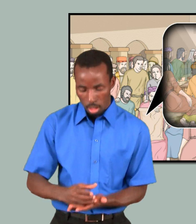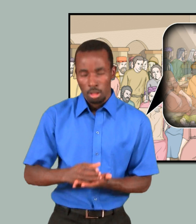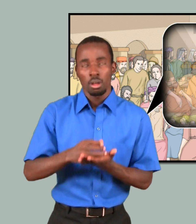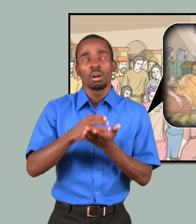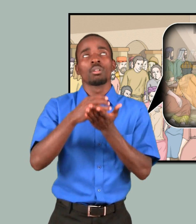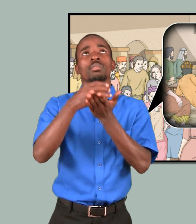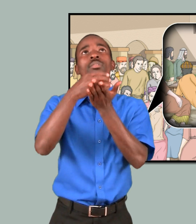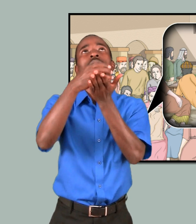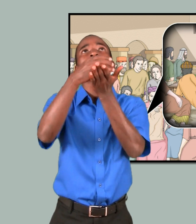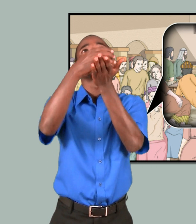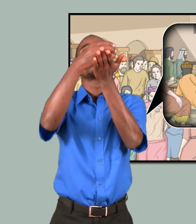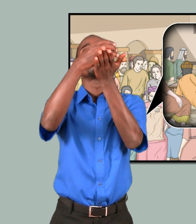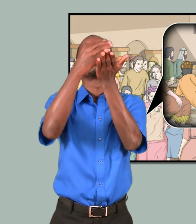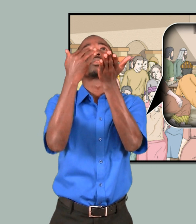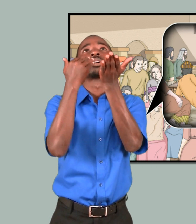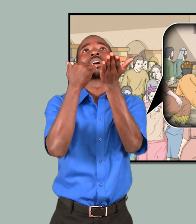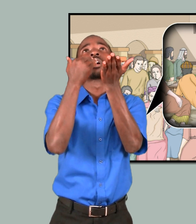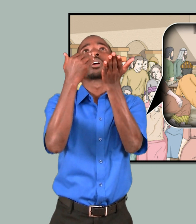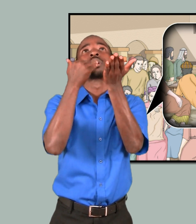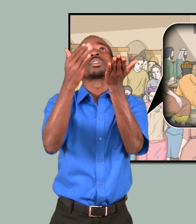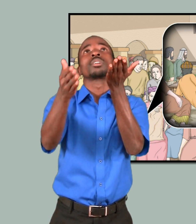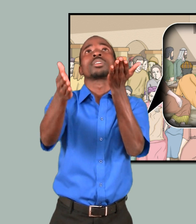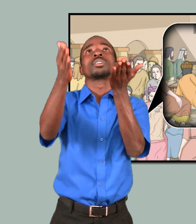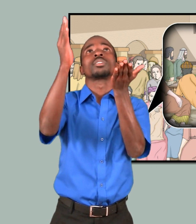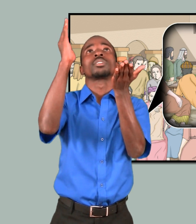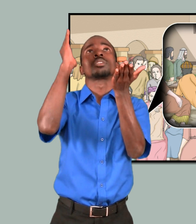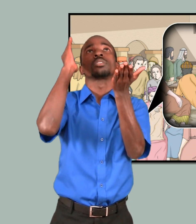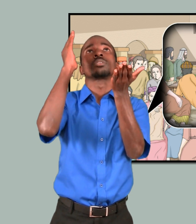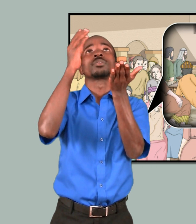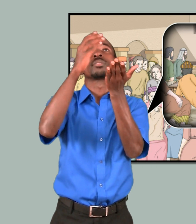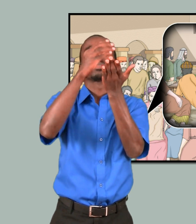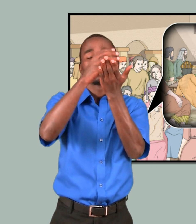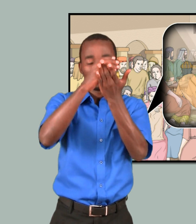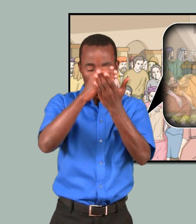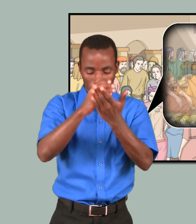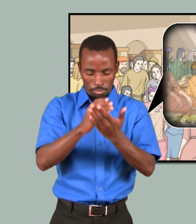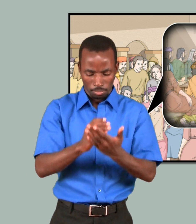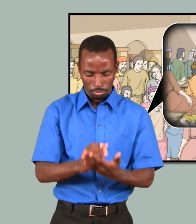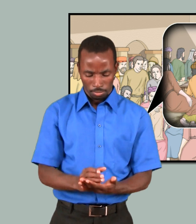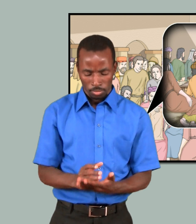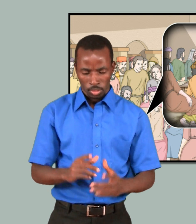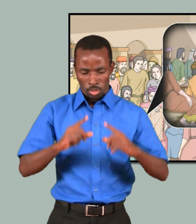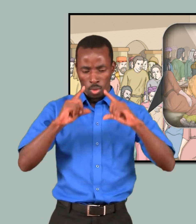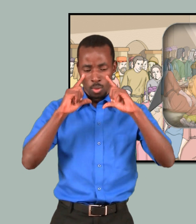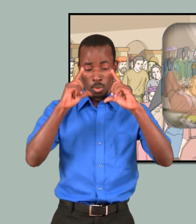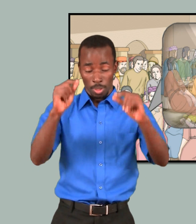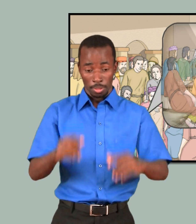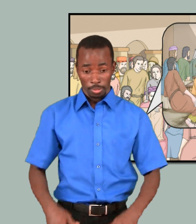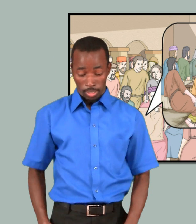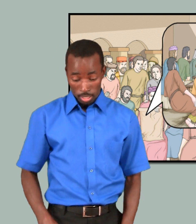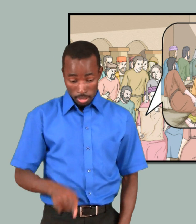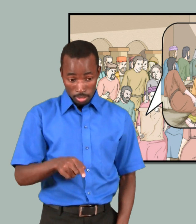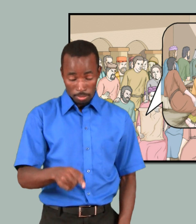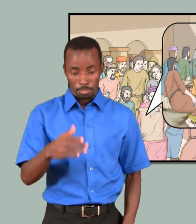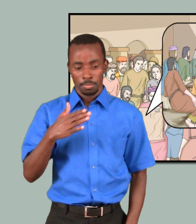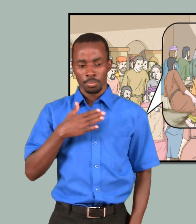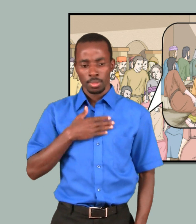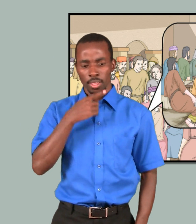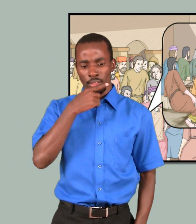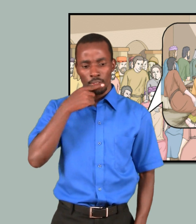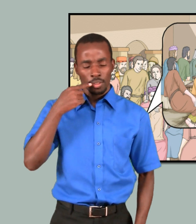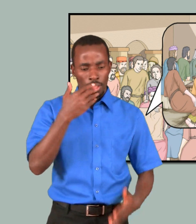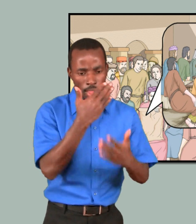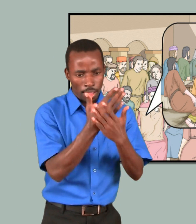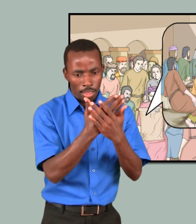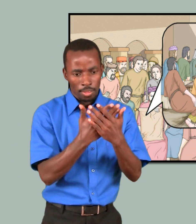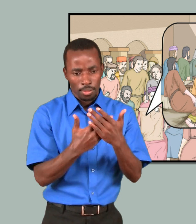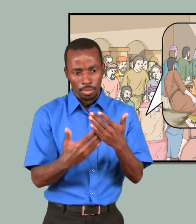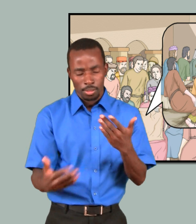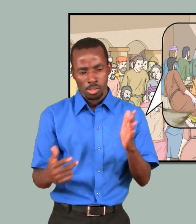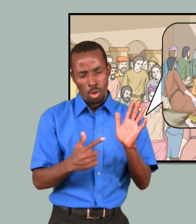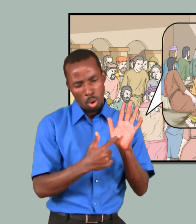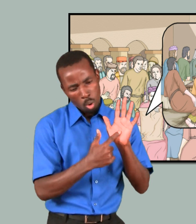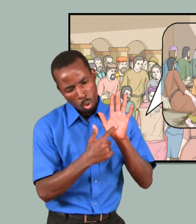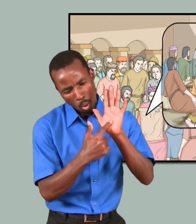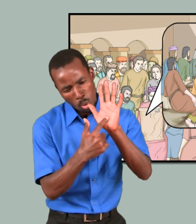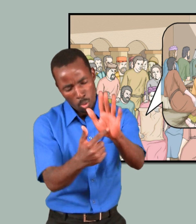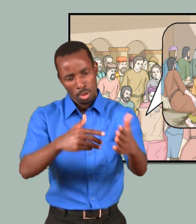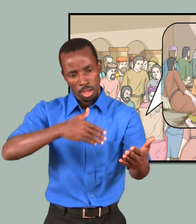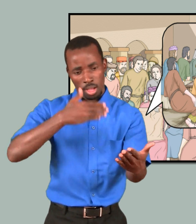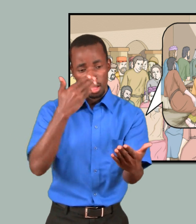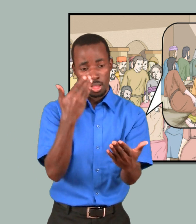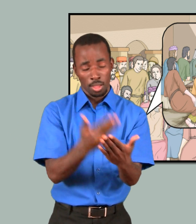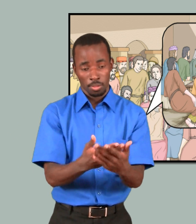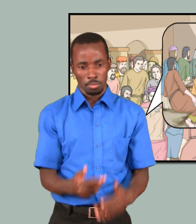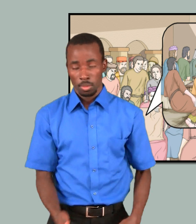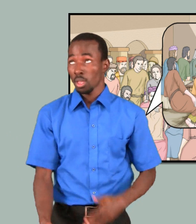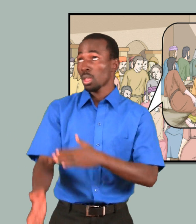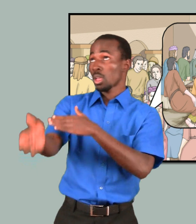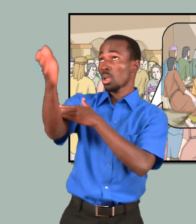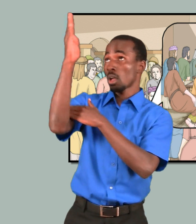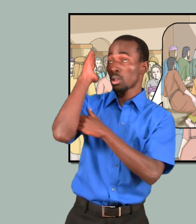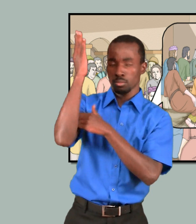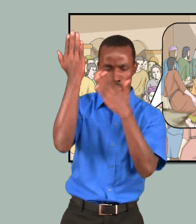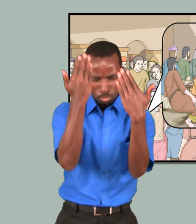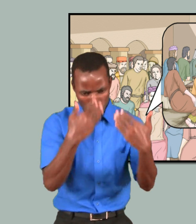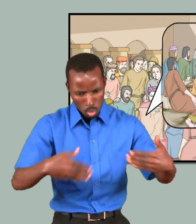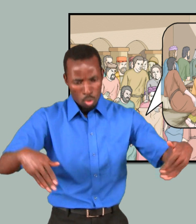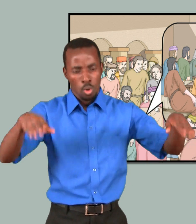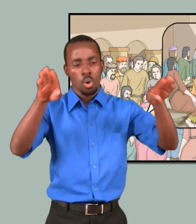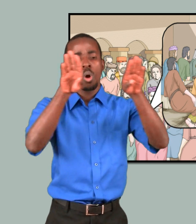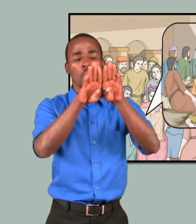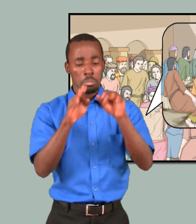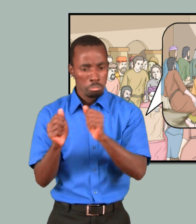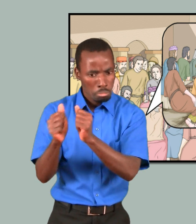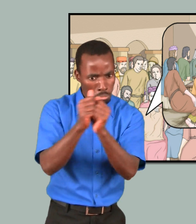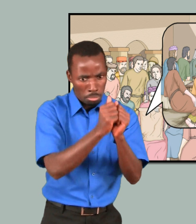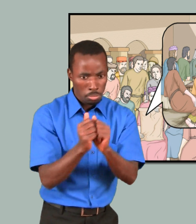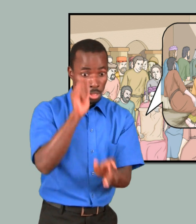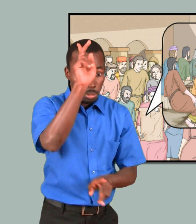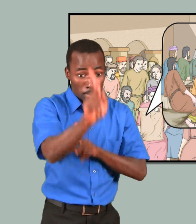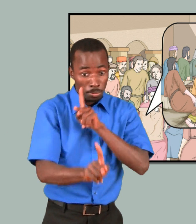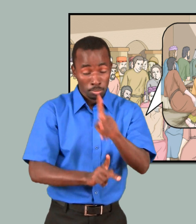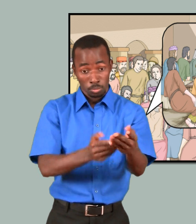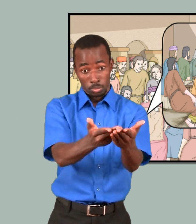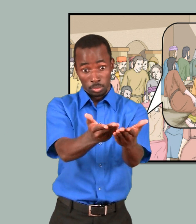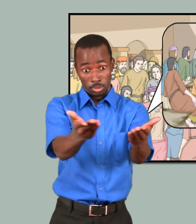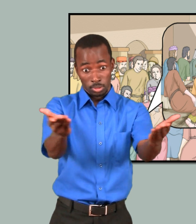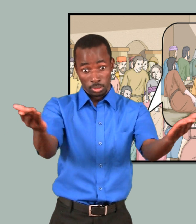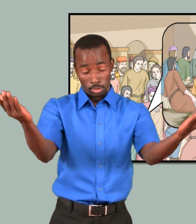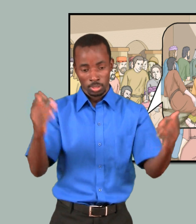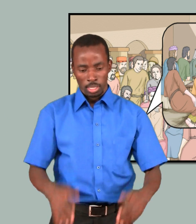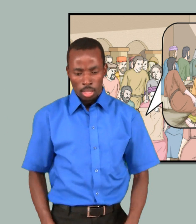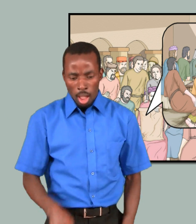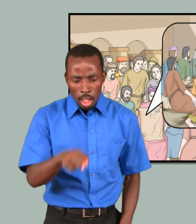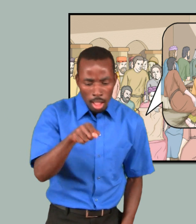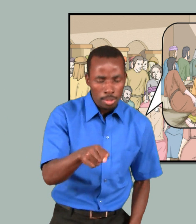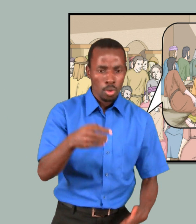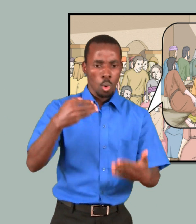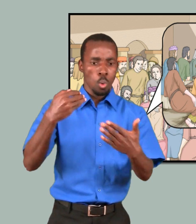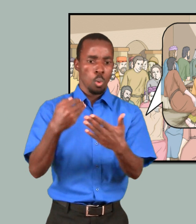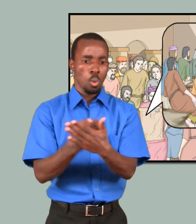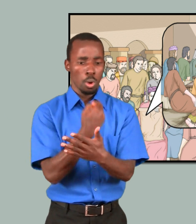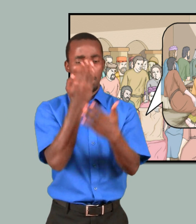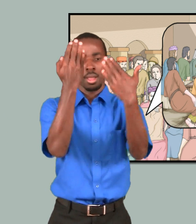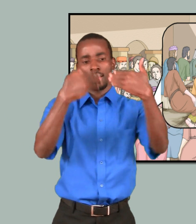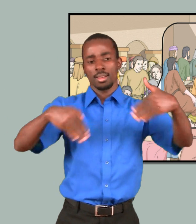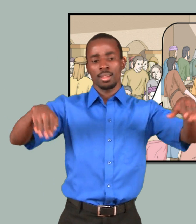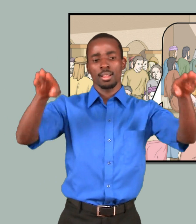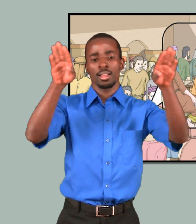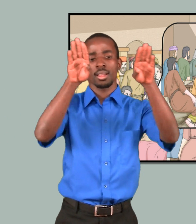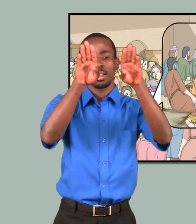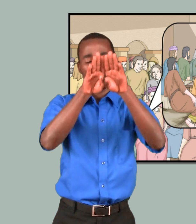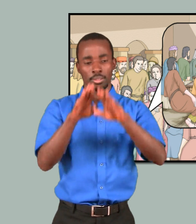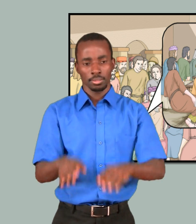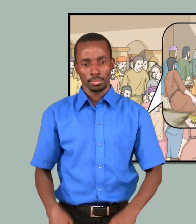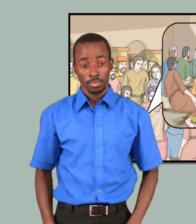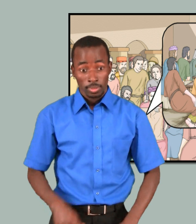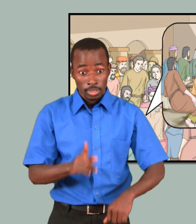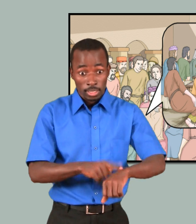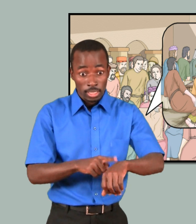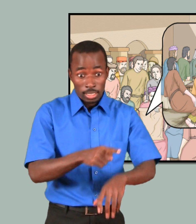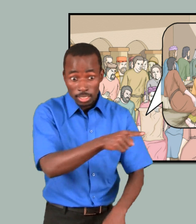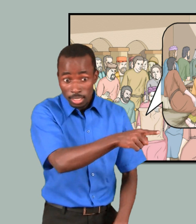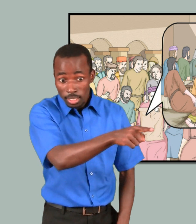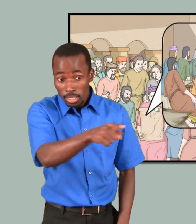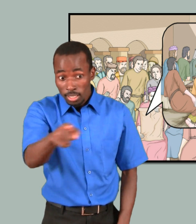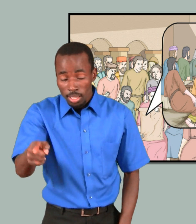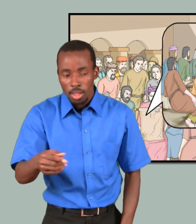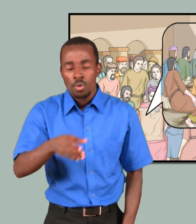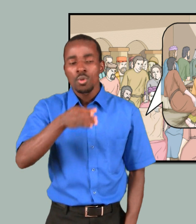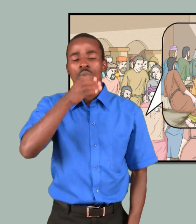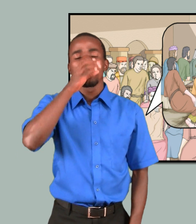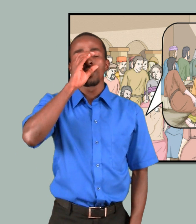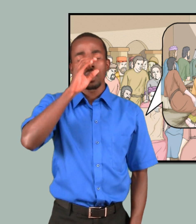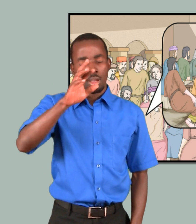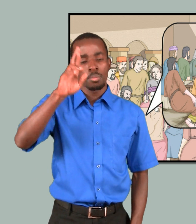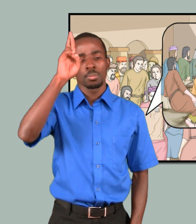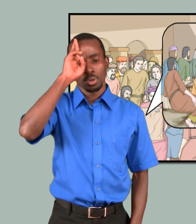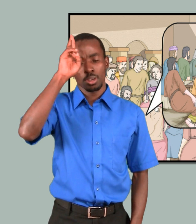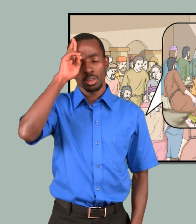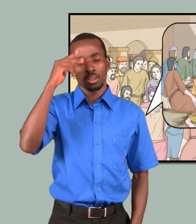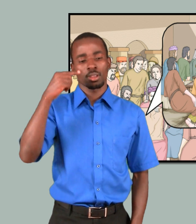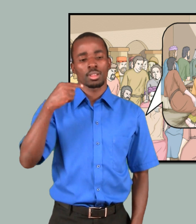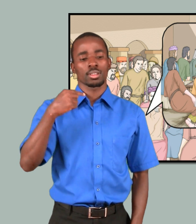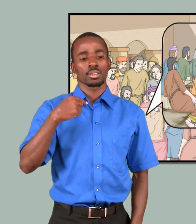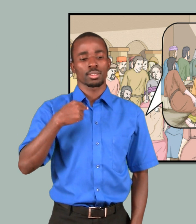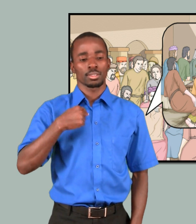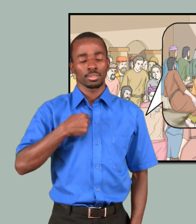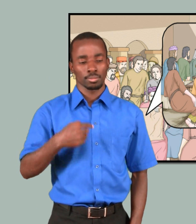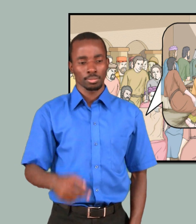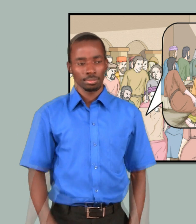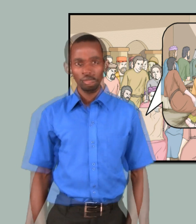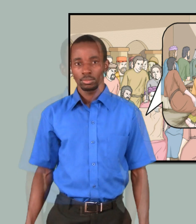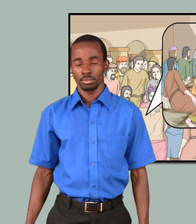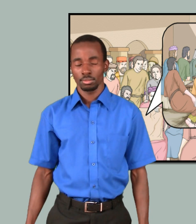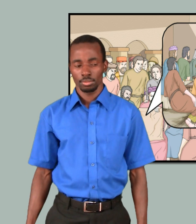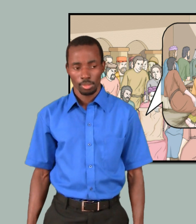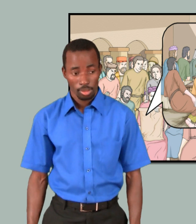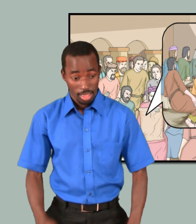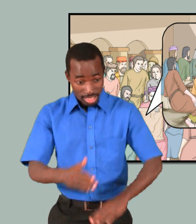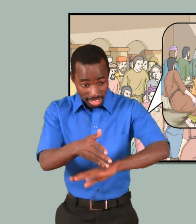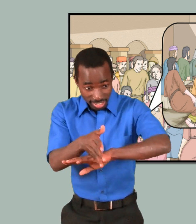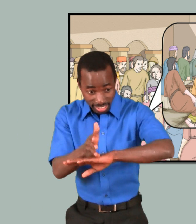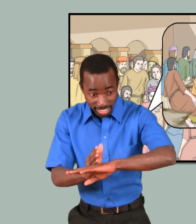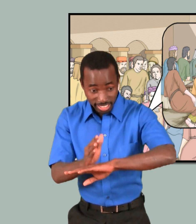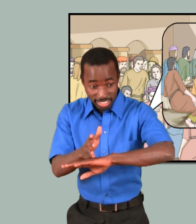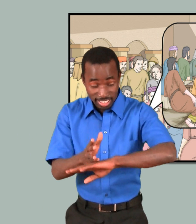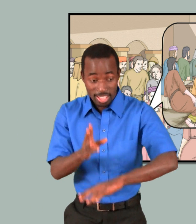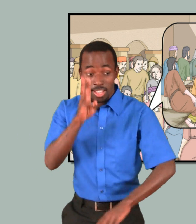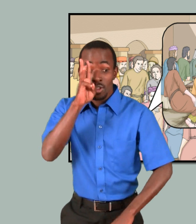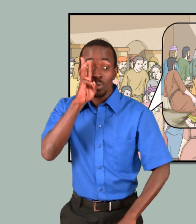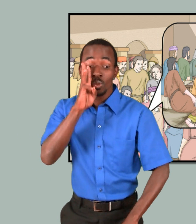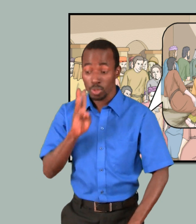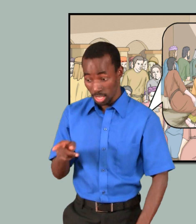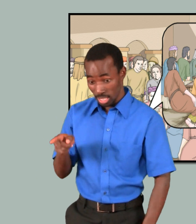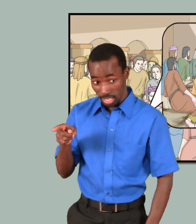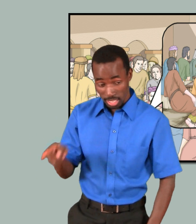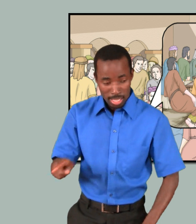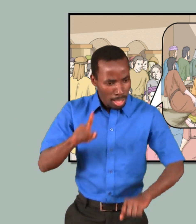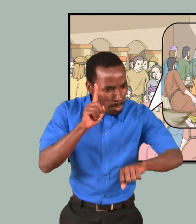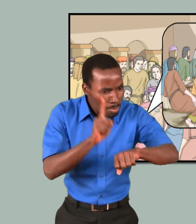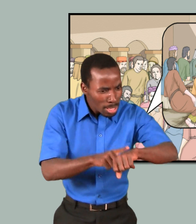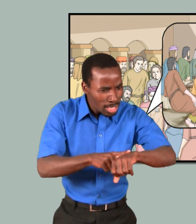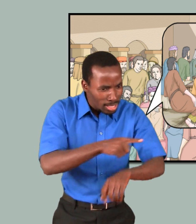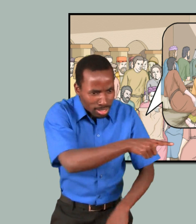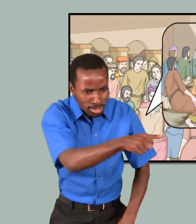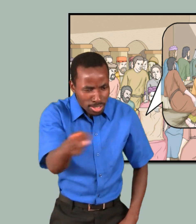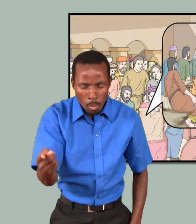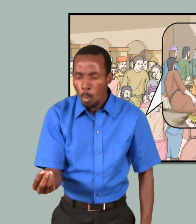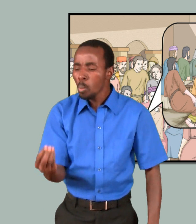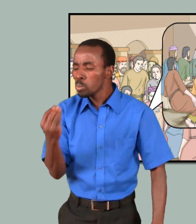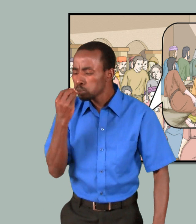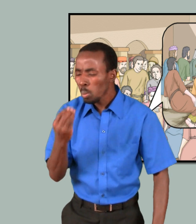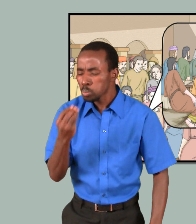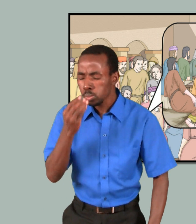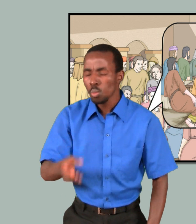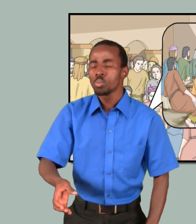In the same way, after supper He took the cup, saying, “This cup is the new covenant in My blood;